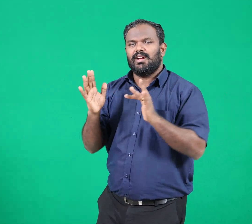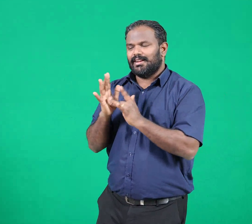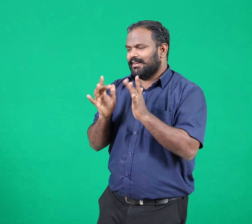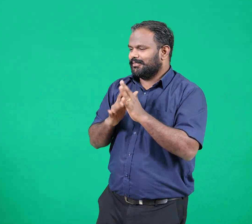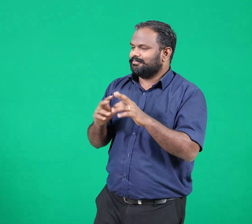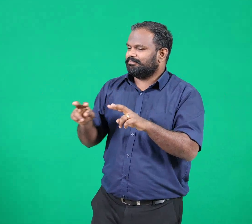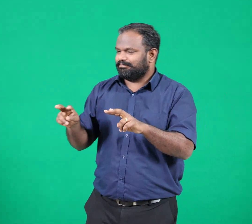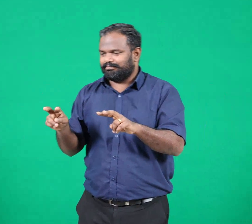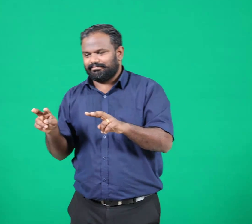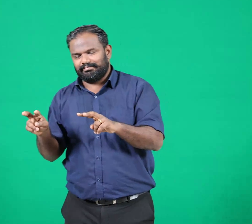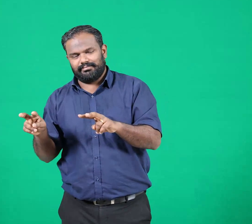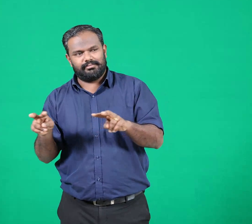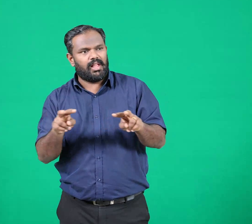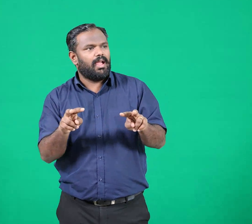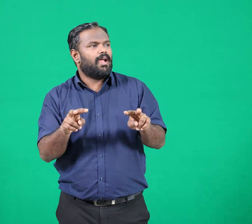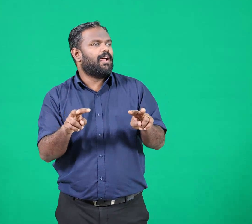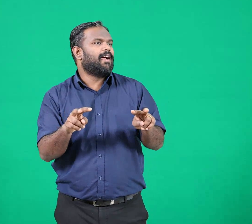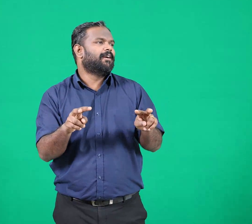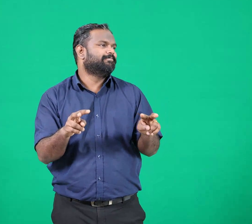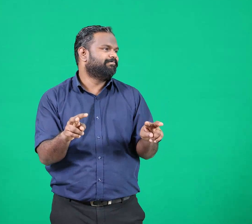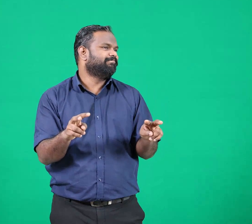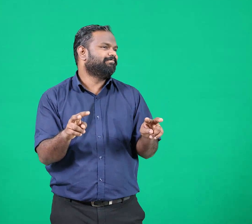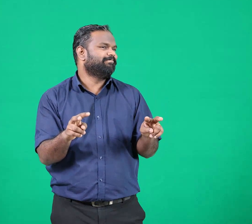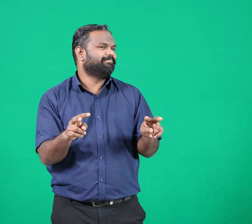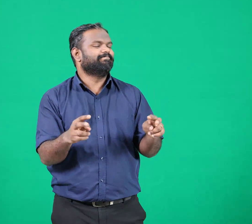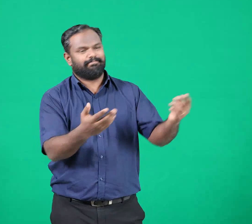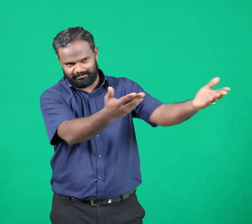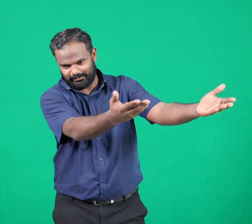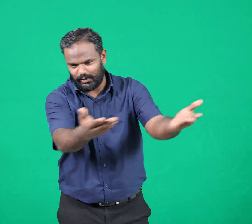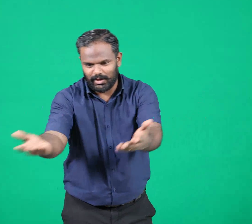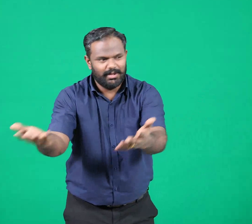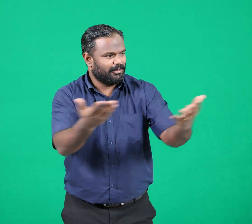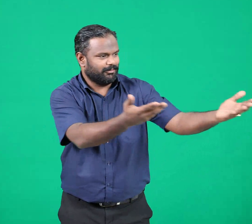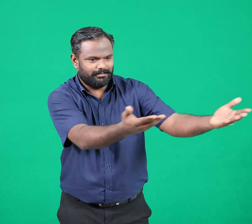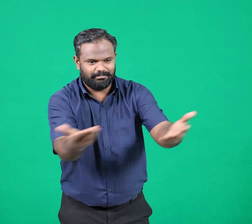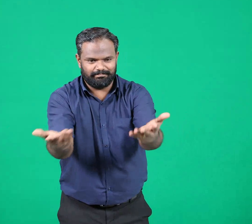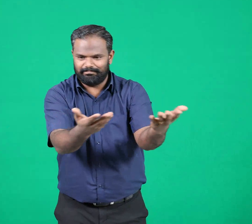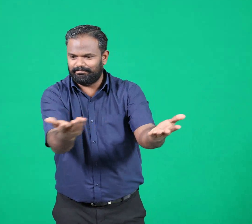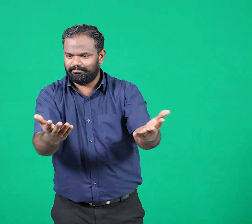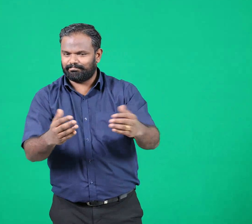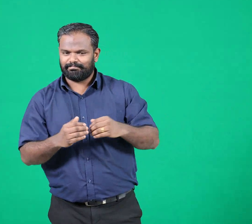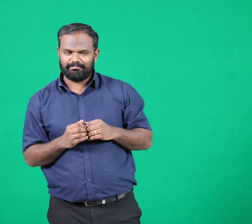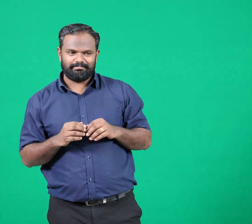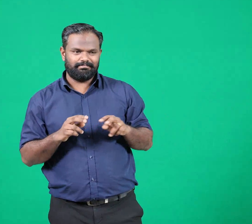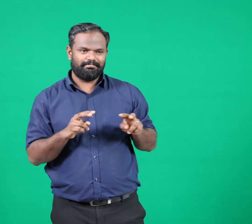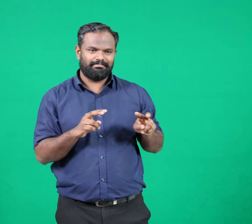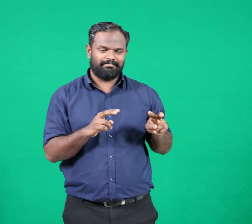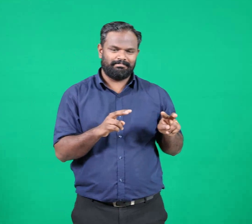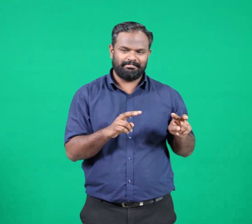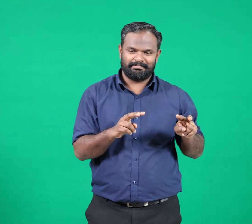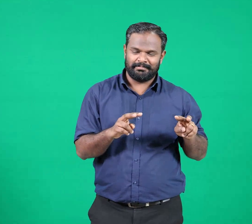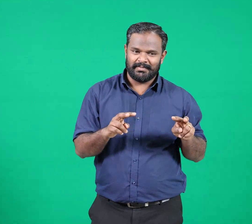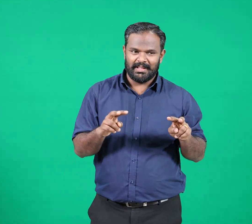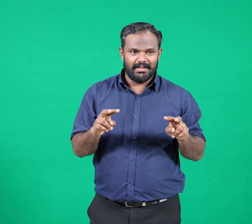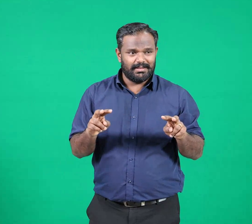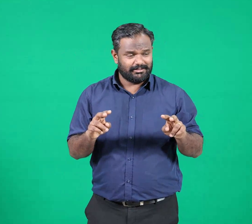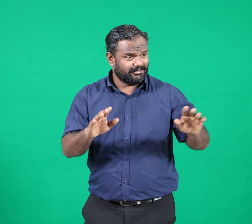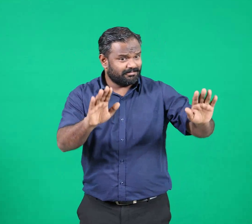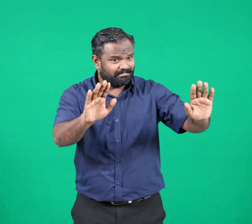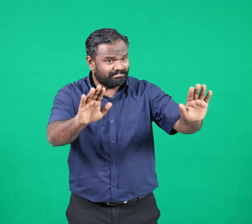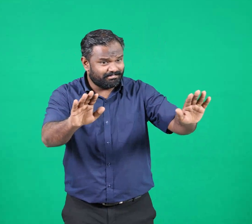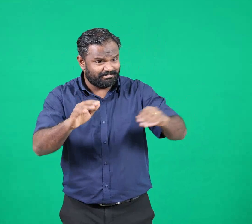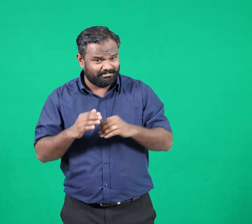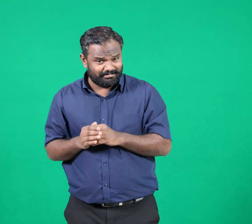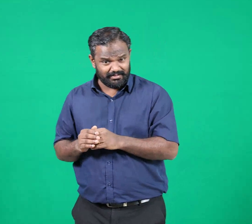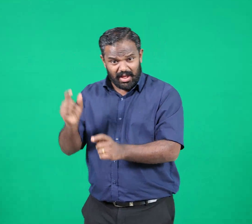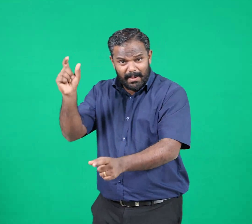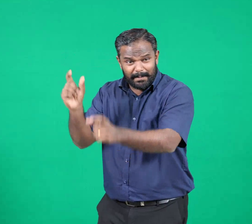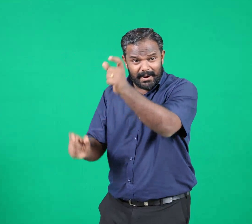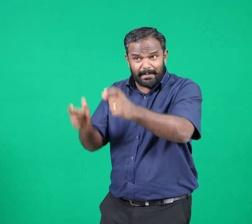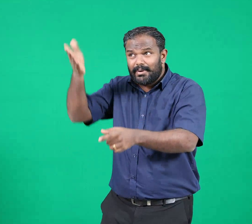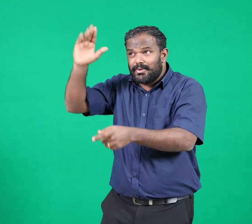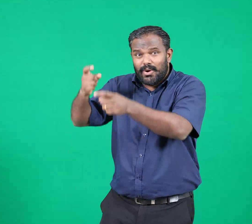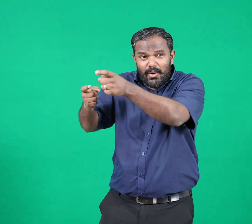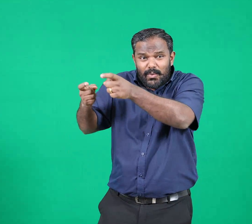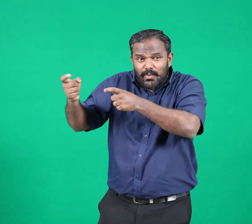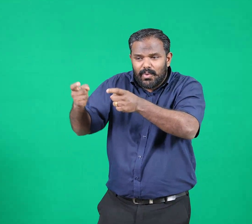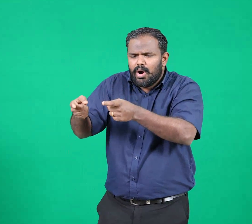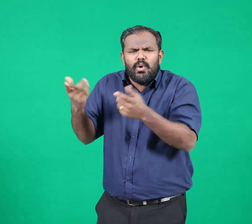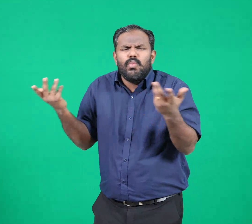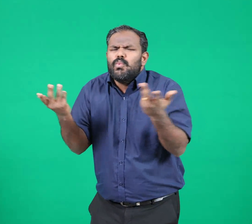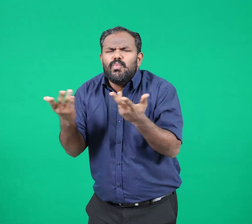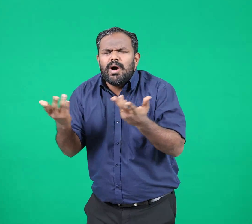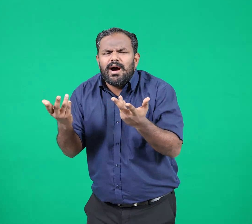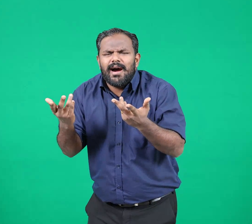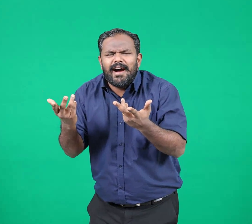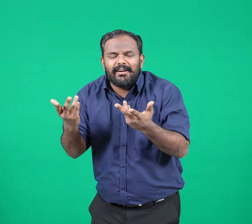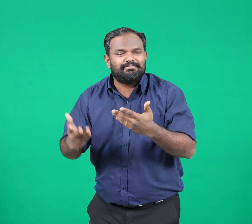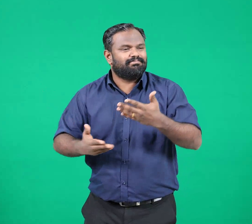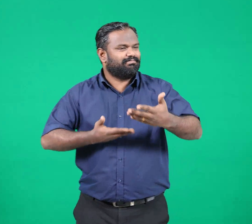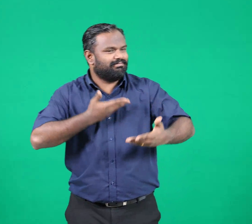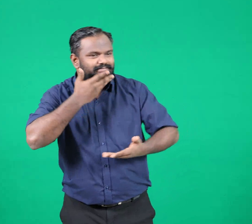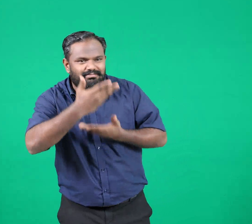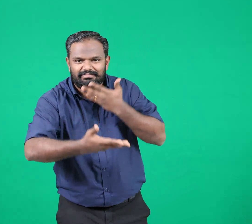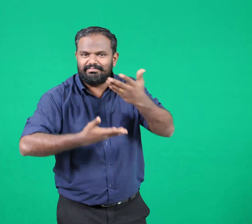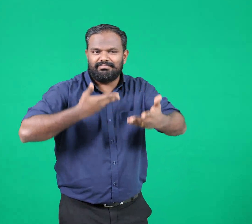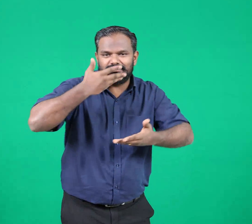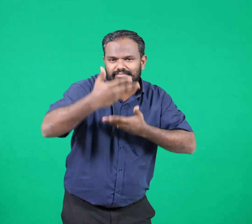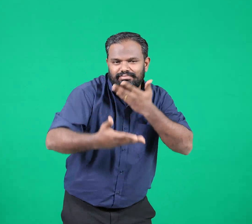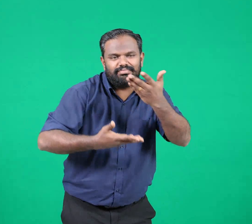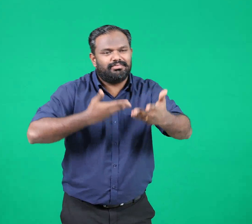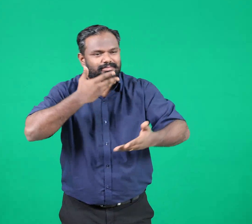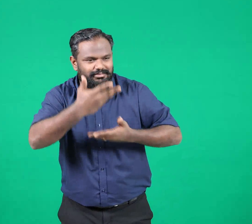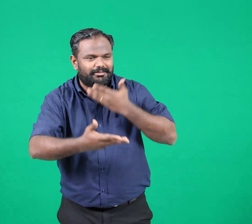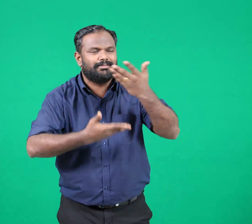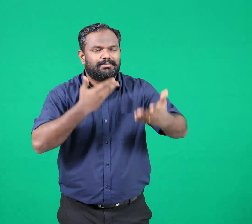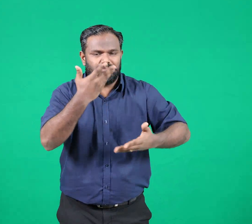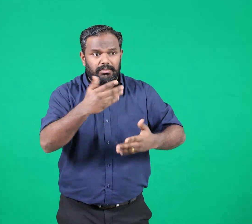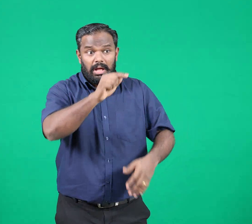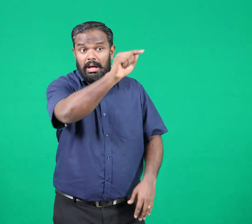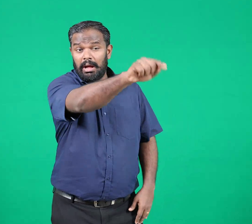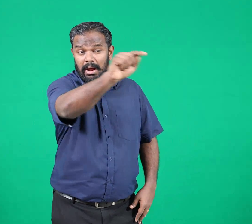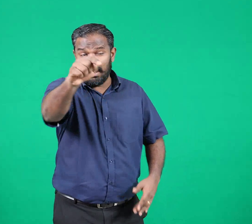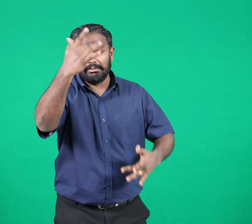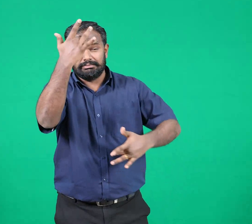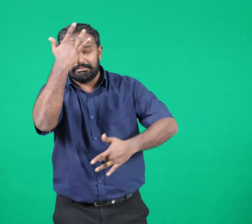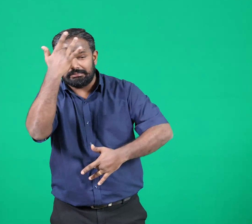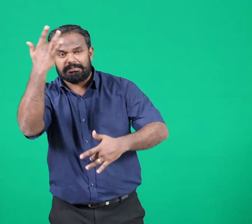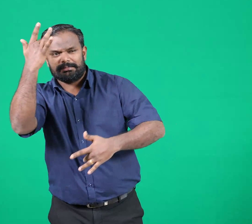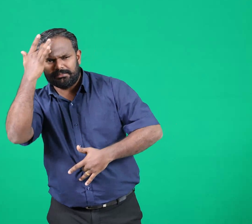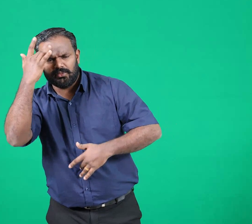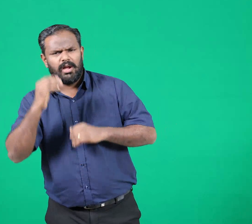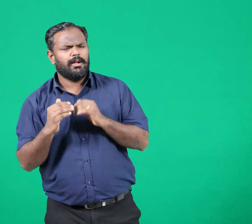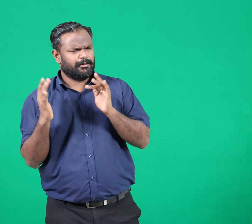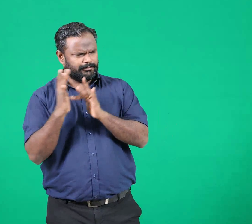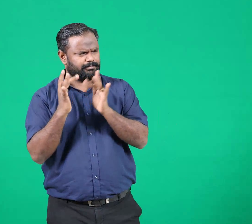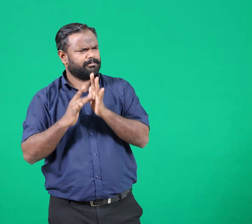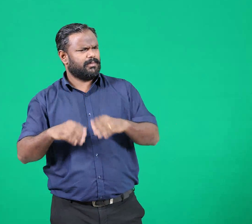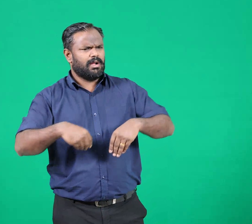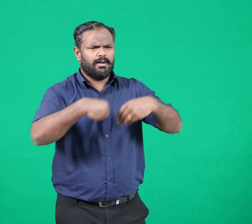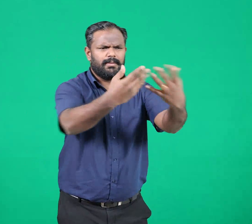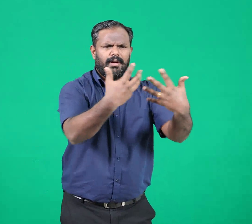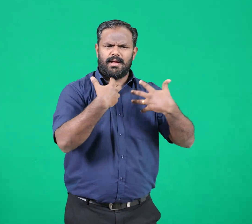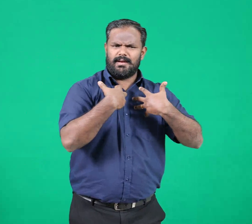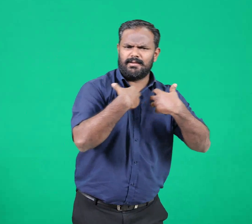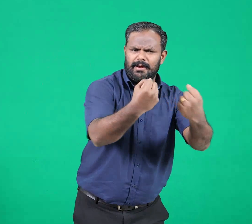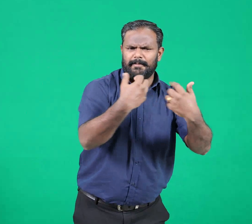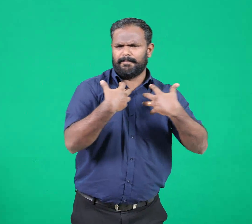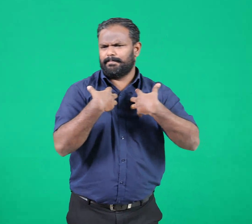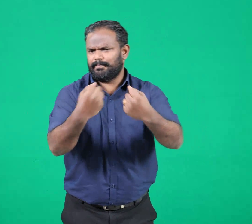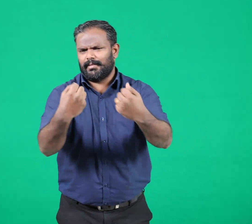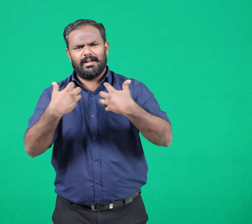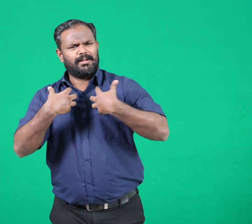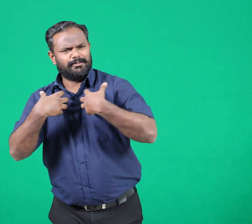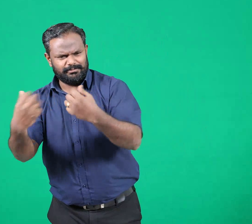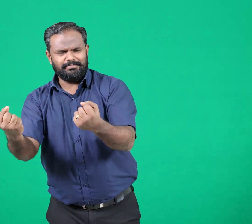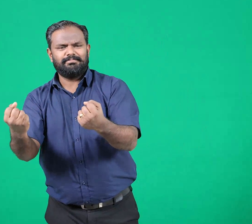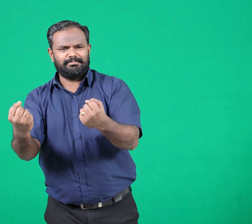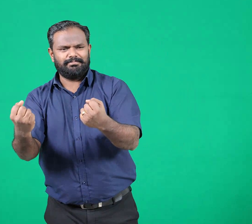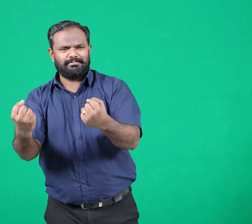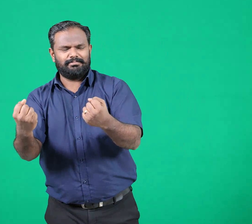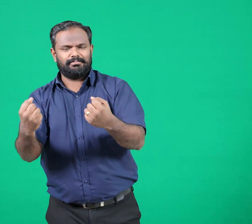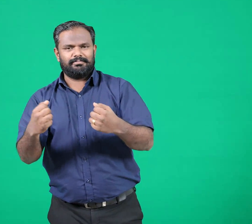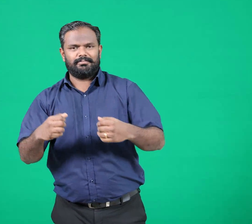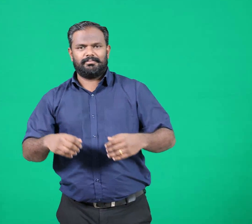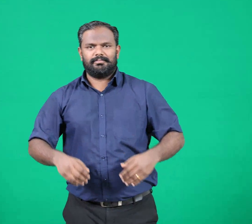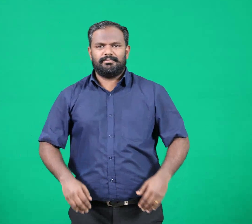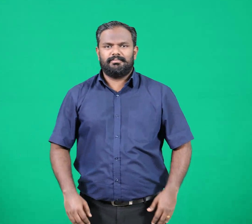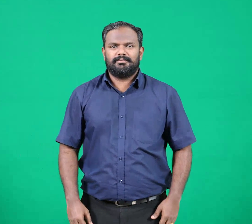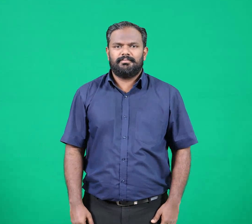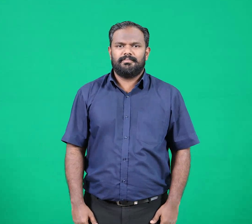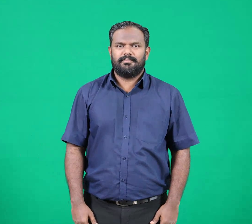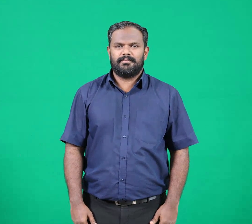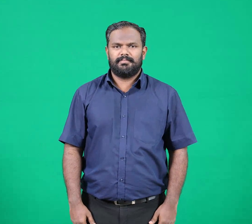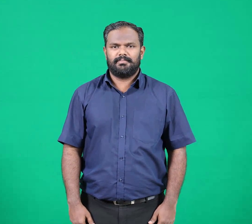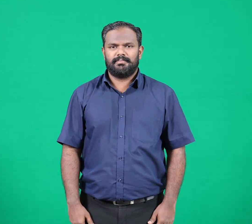He welcomed them and spoke to them about the kingdom of God, and He healed those who needed healing.